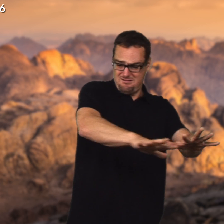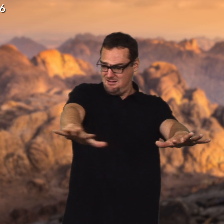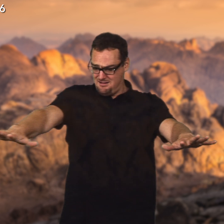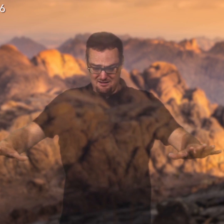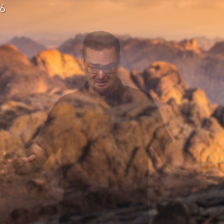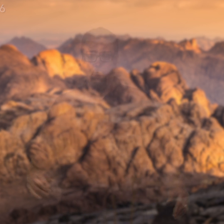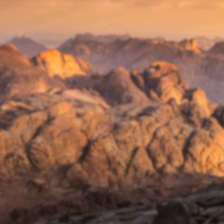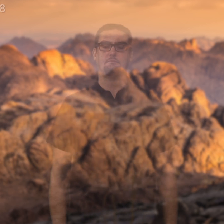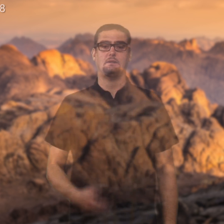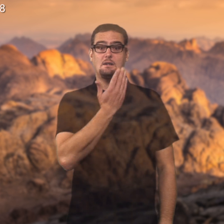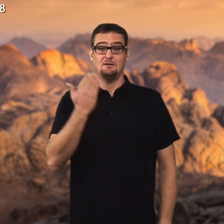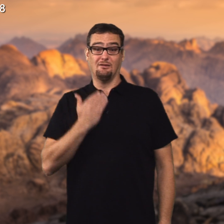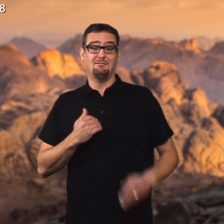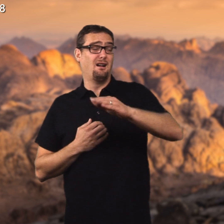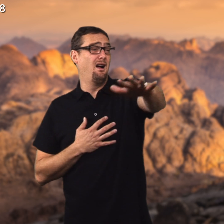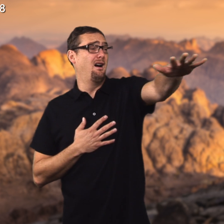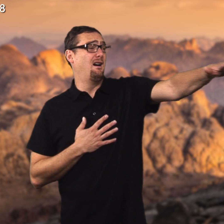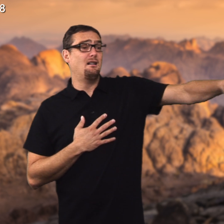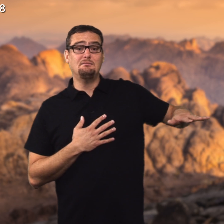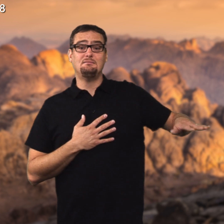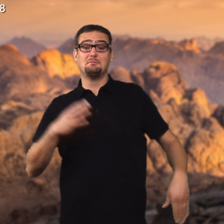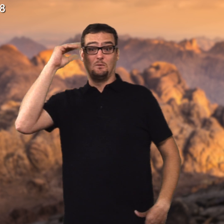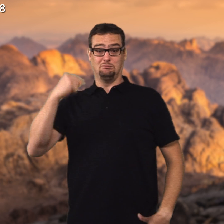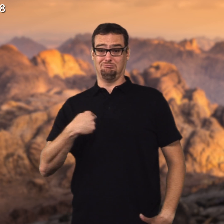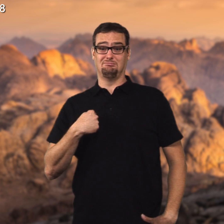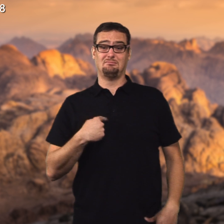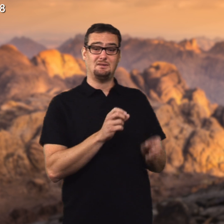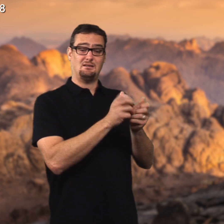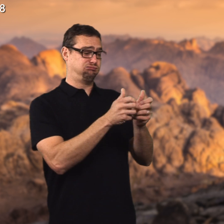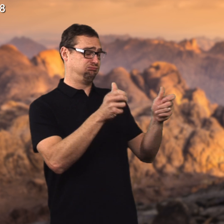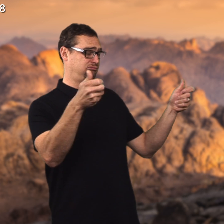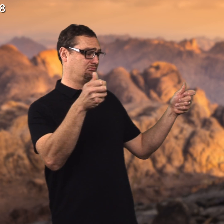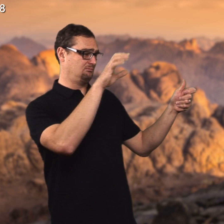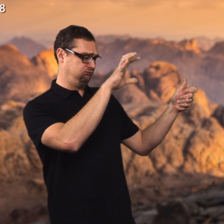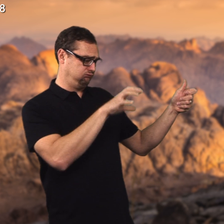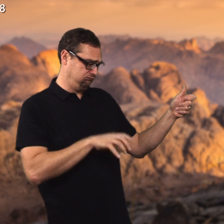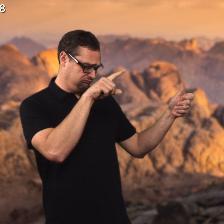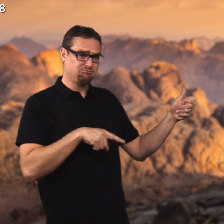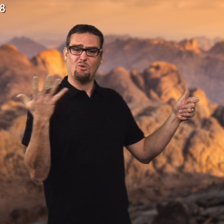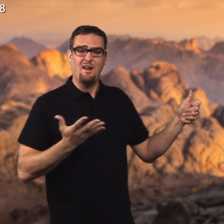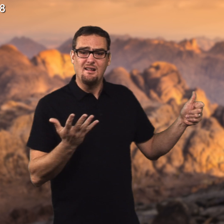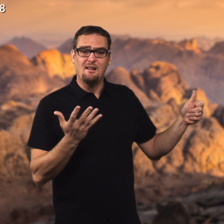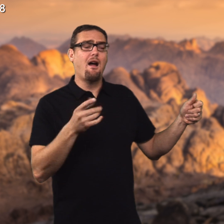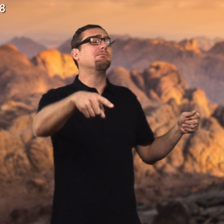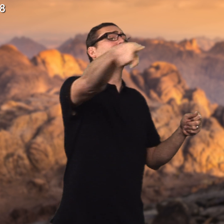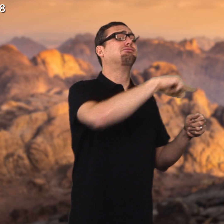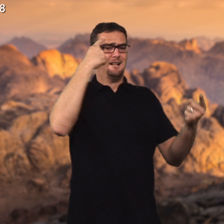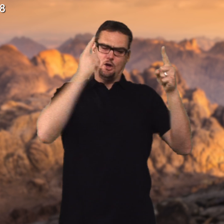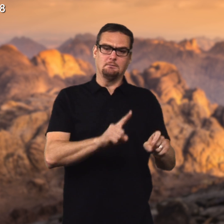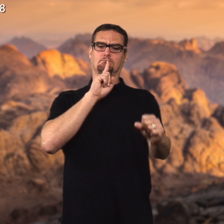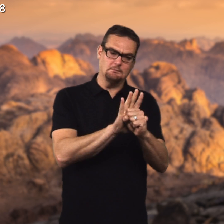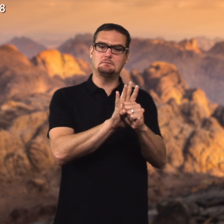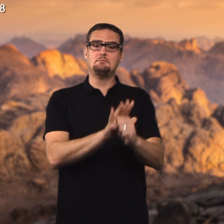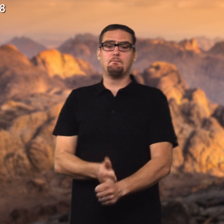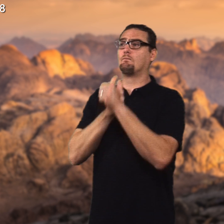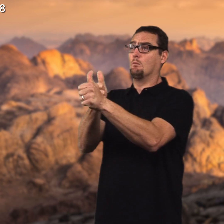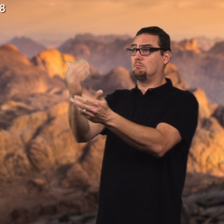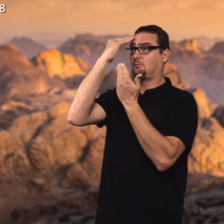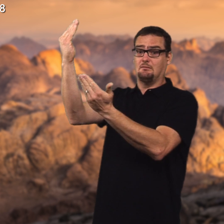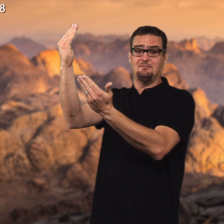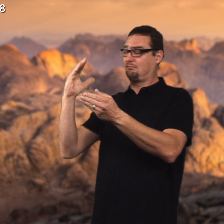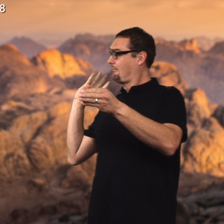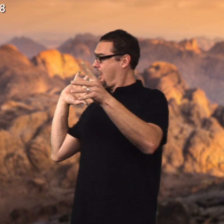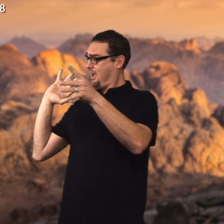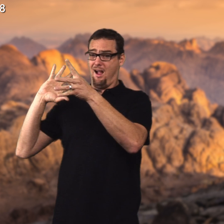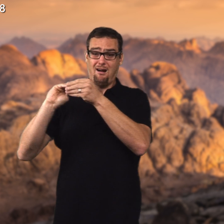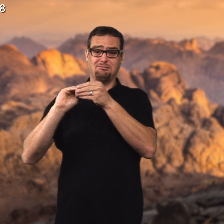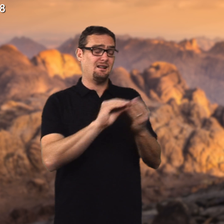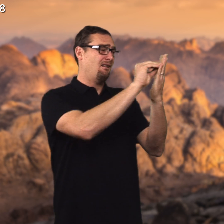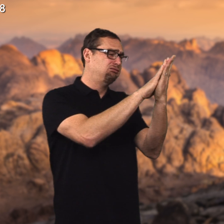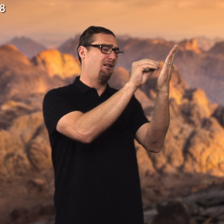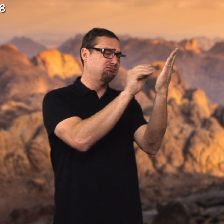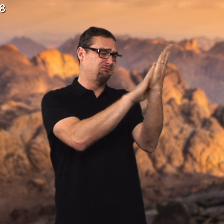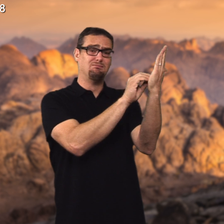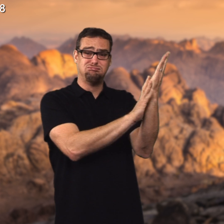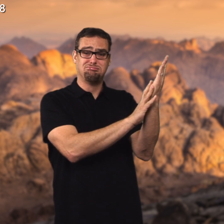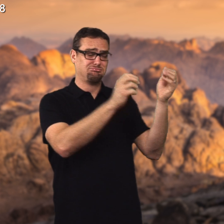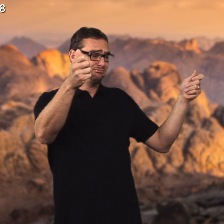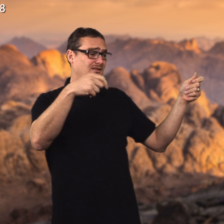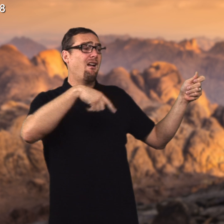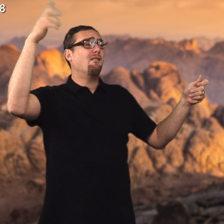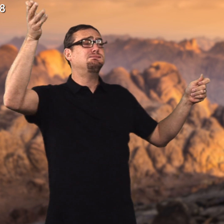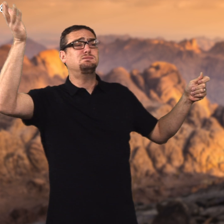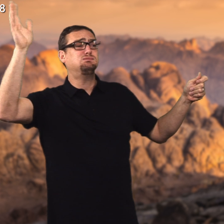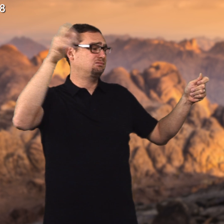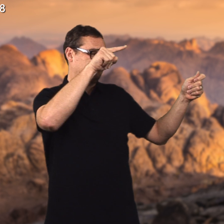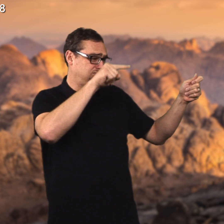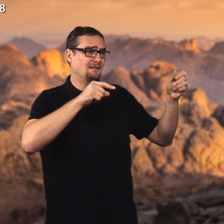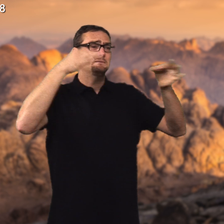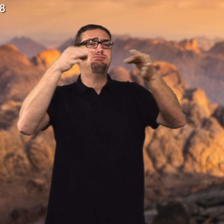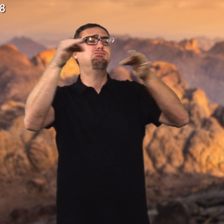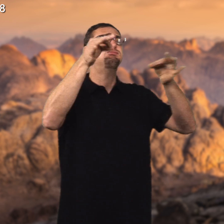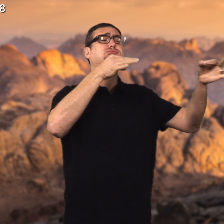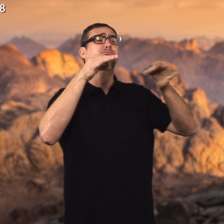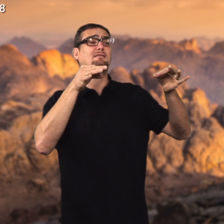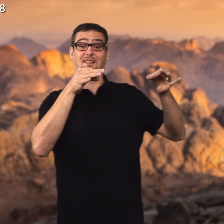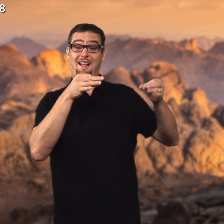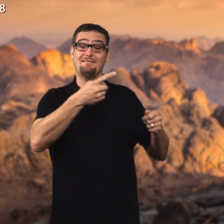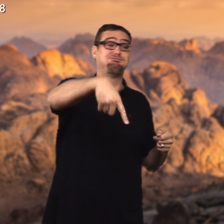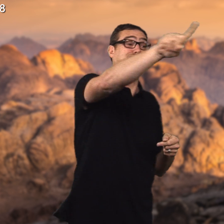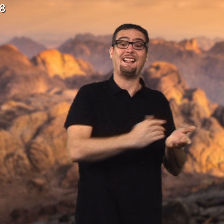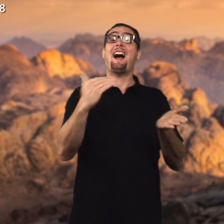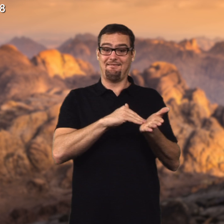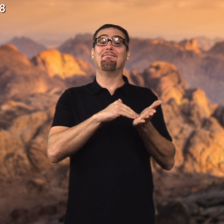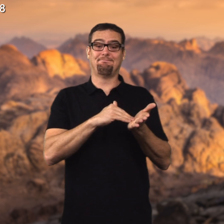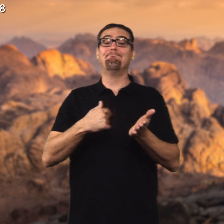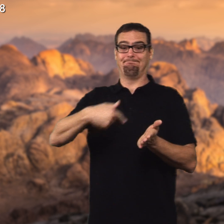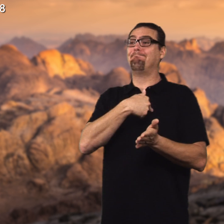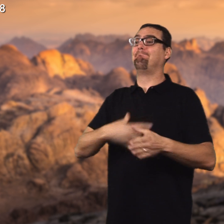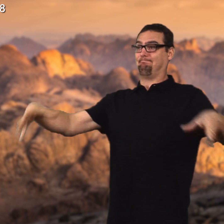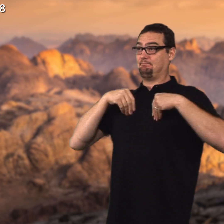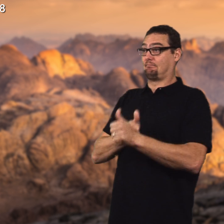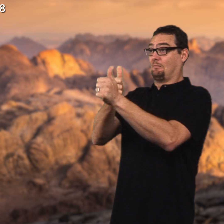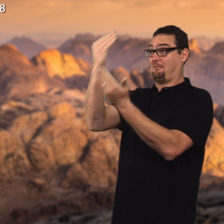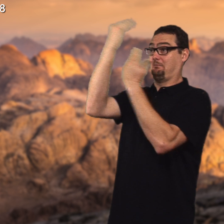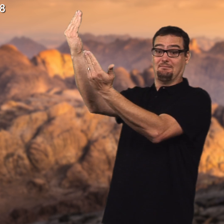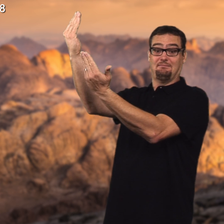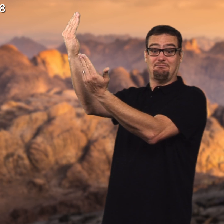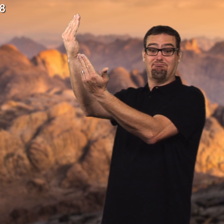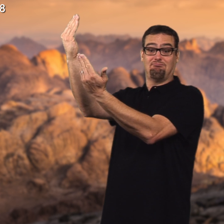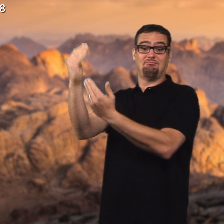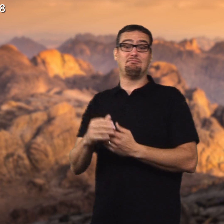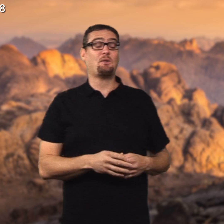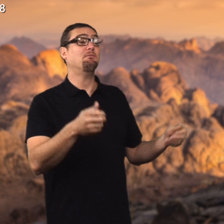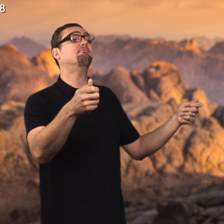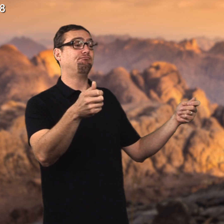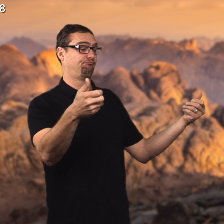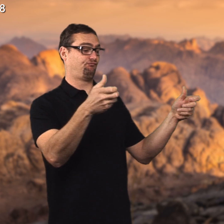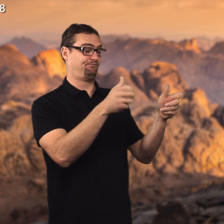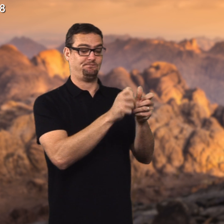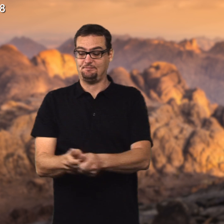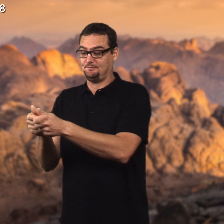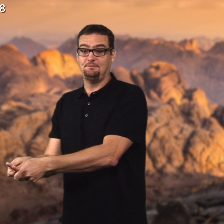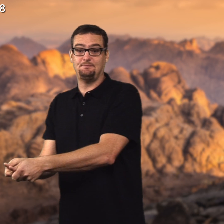Then he took the Book of the Covenant and read it to the people, who replied, “All that the LORD has spoken we will do, and we will be obedient.”